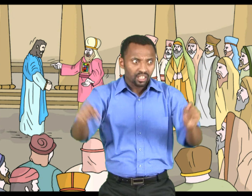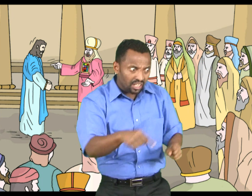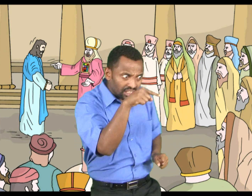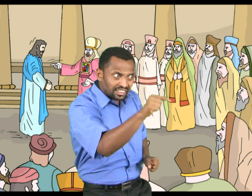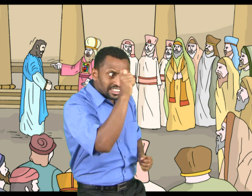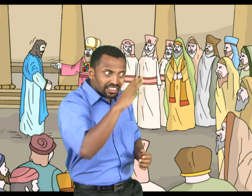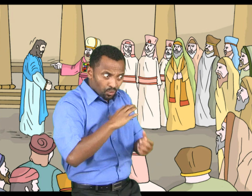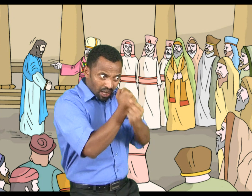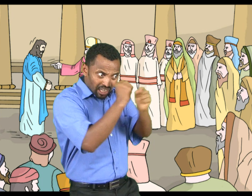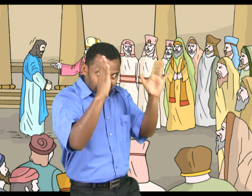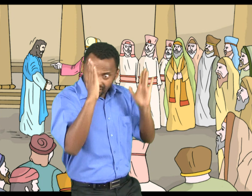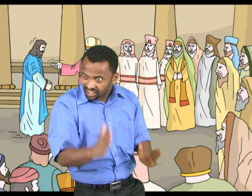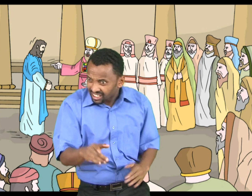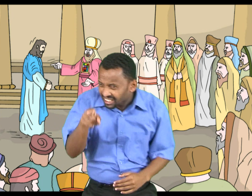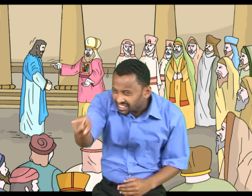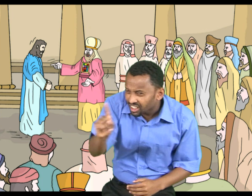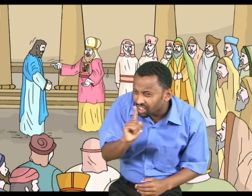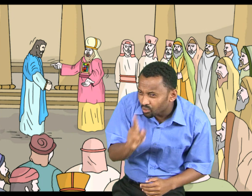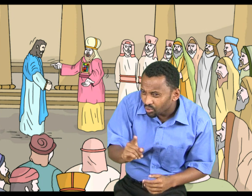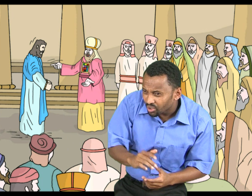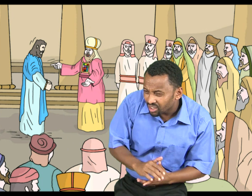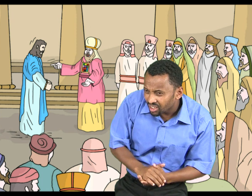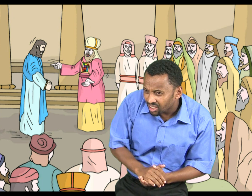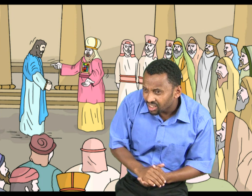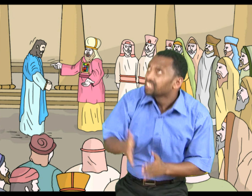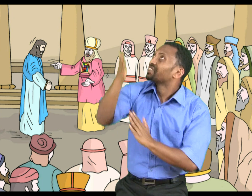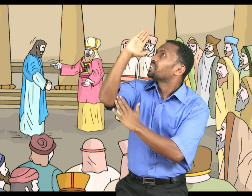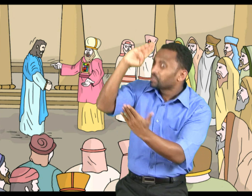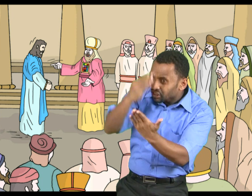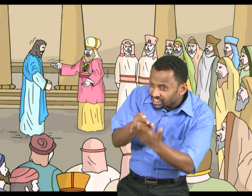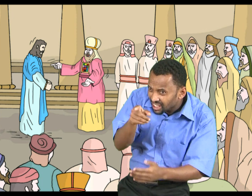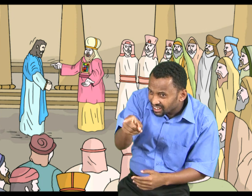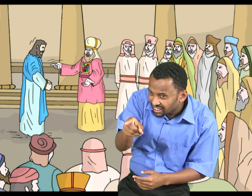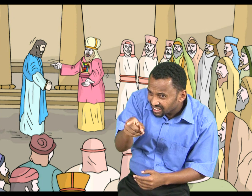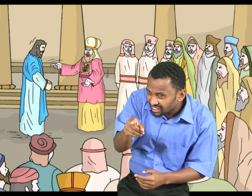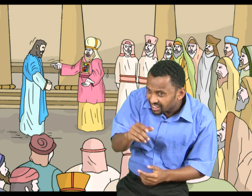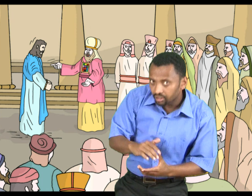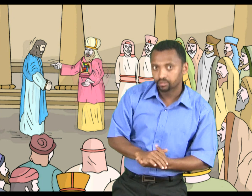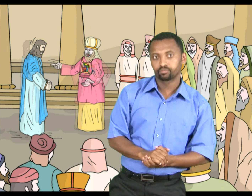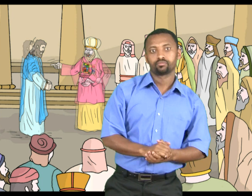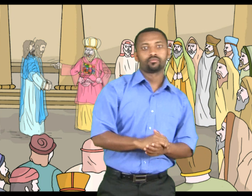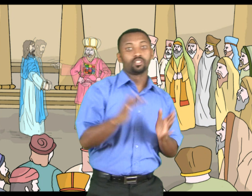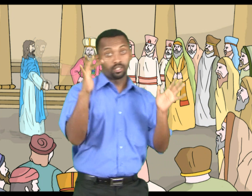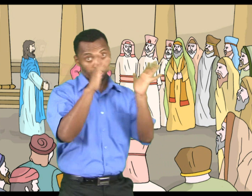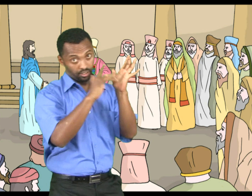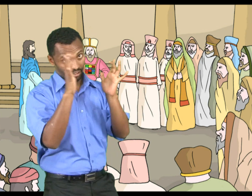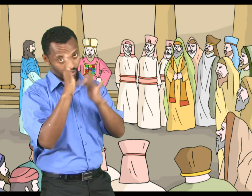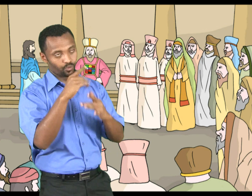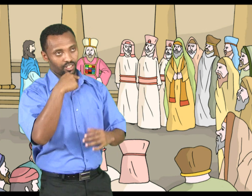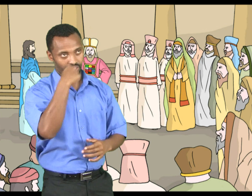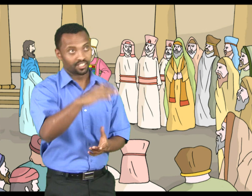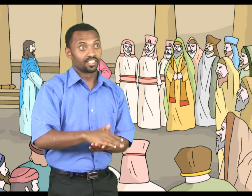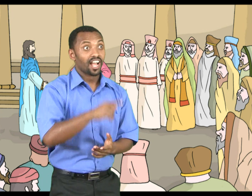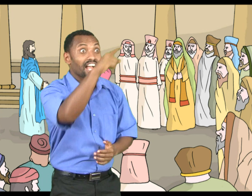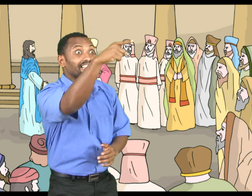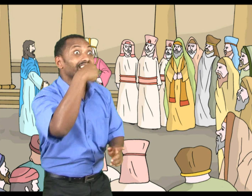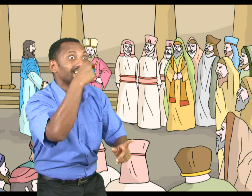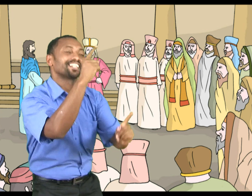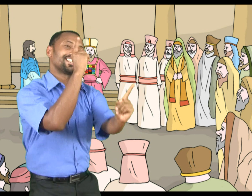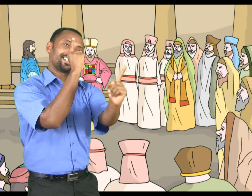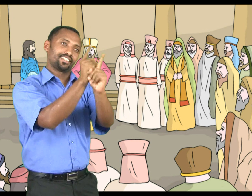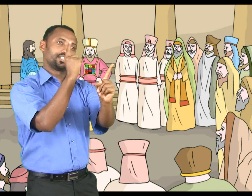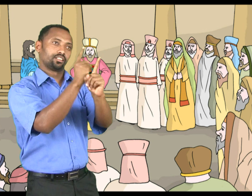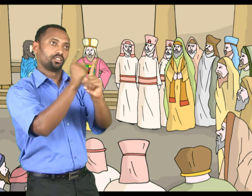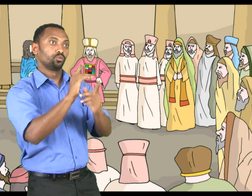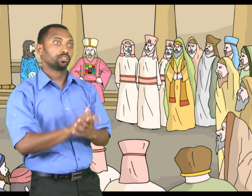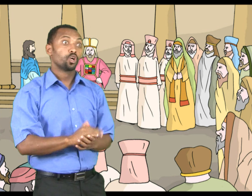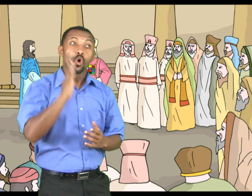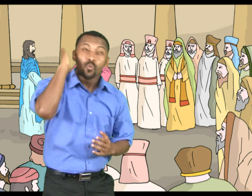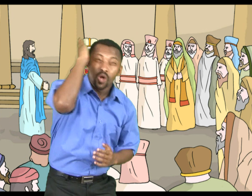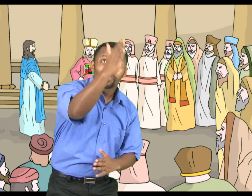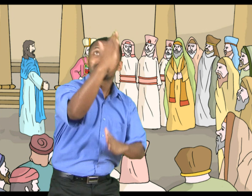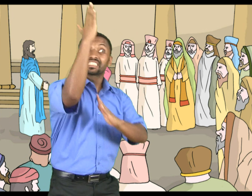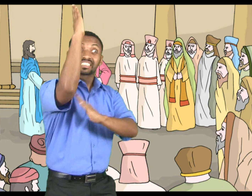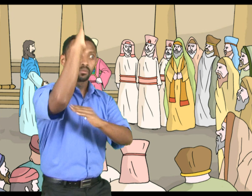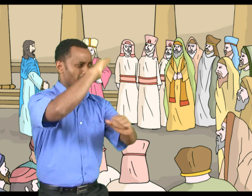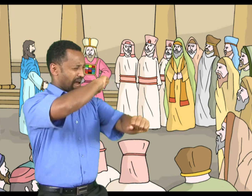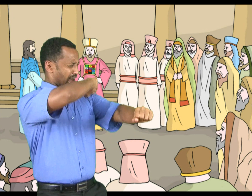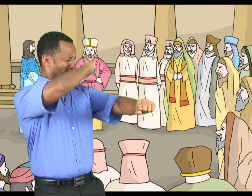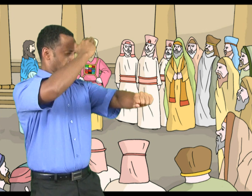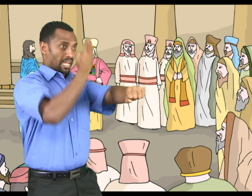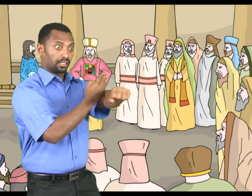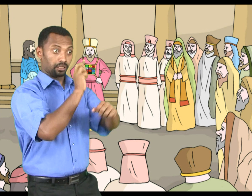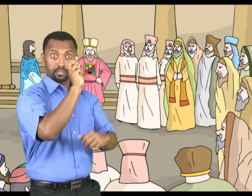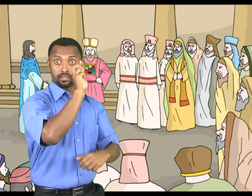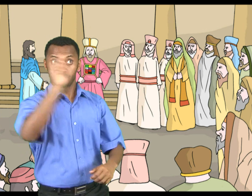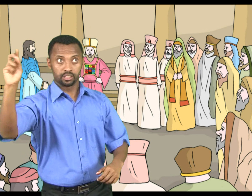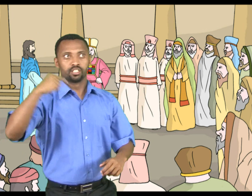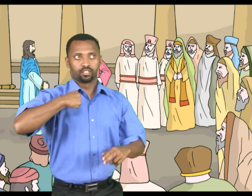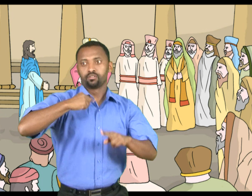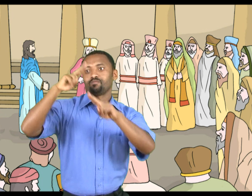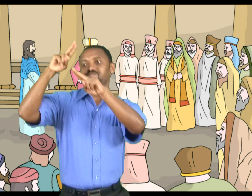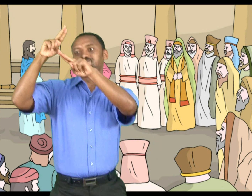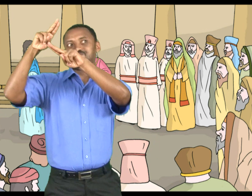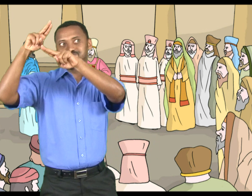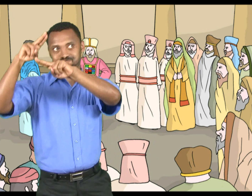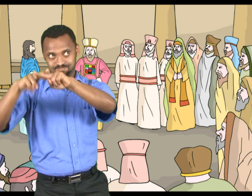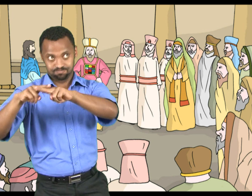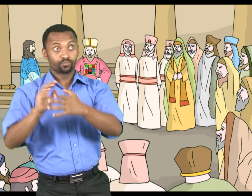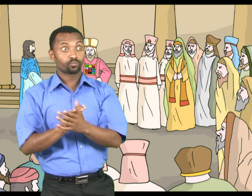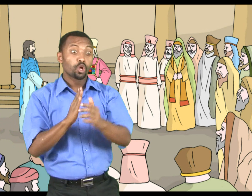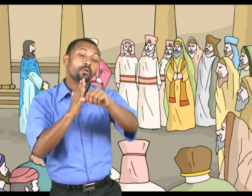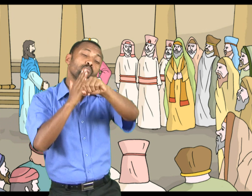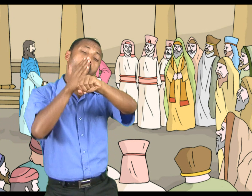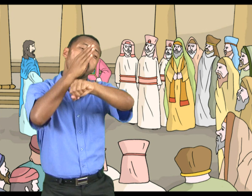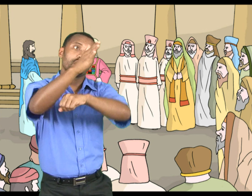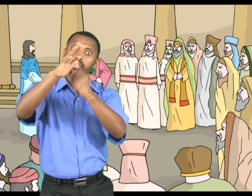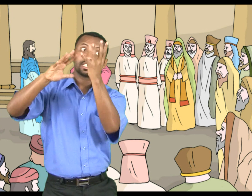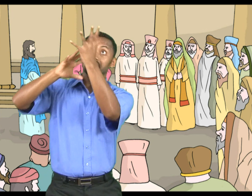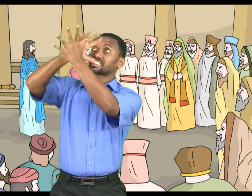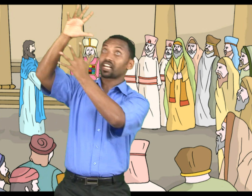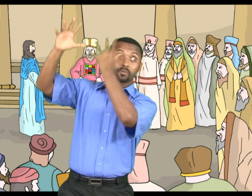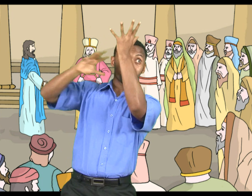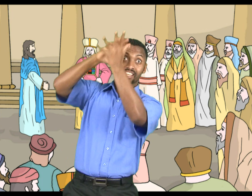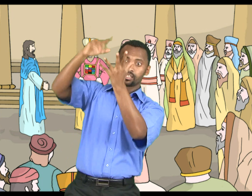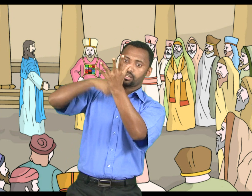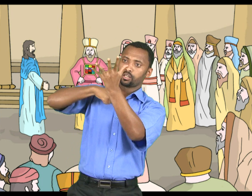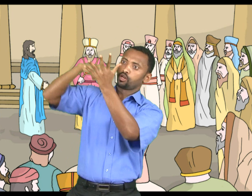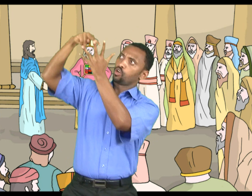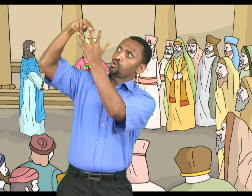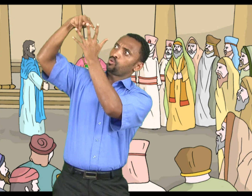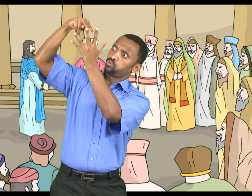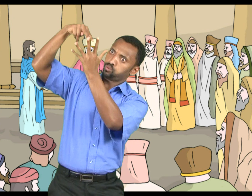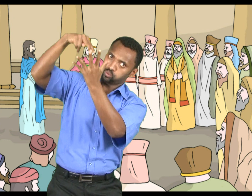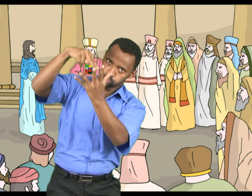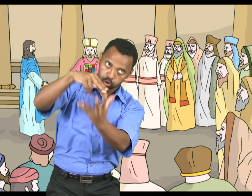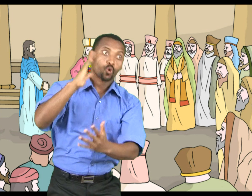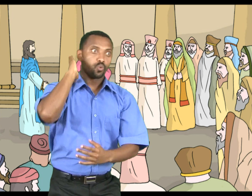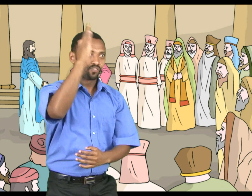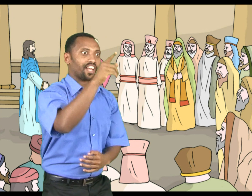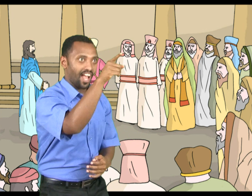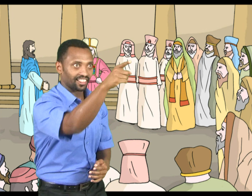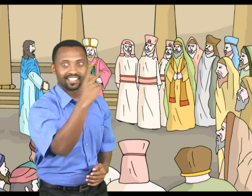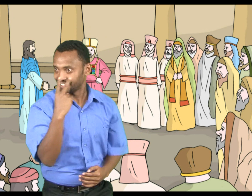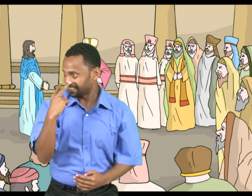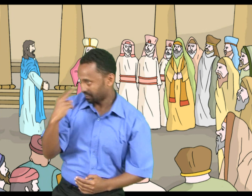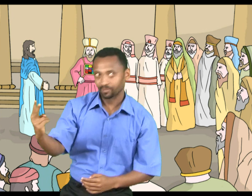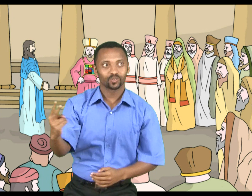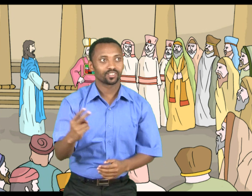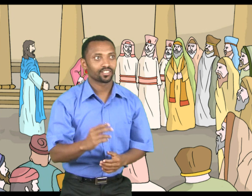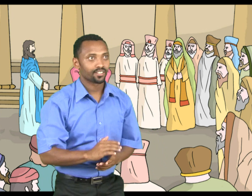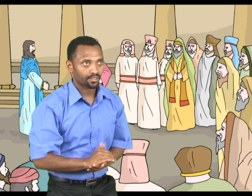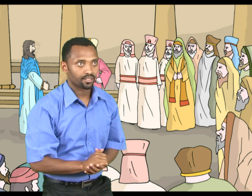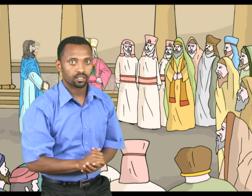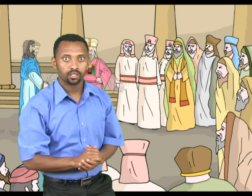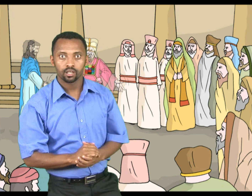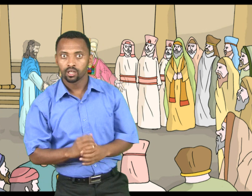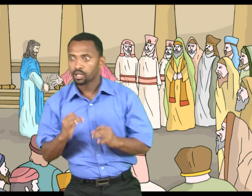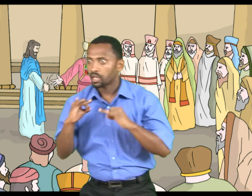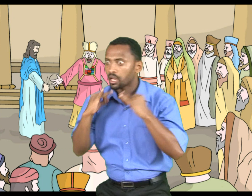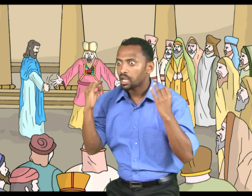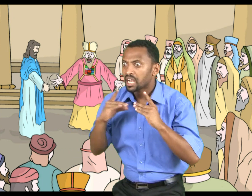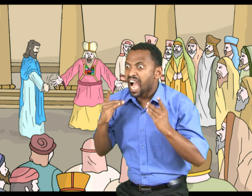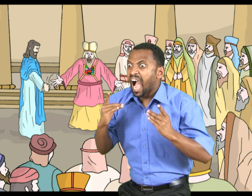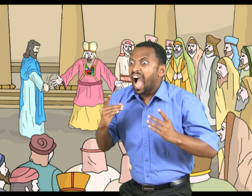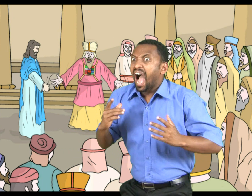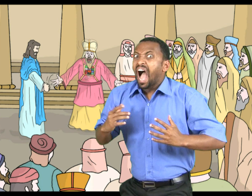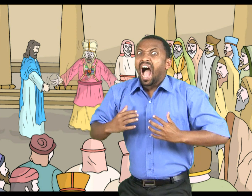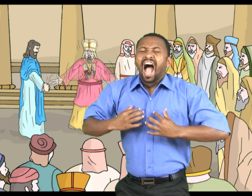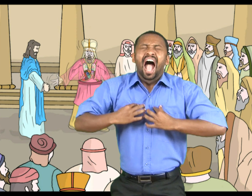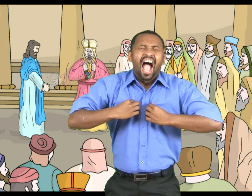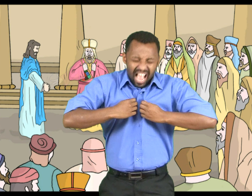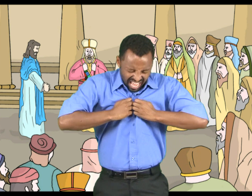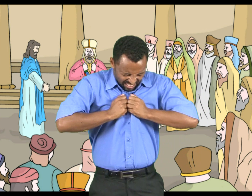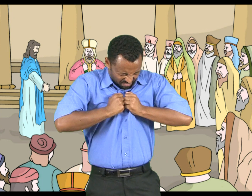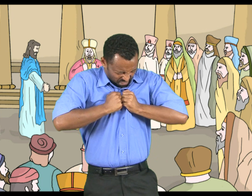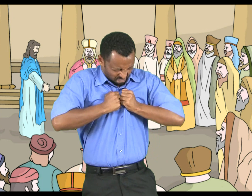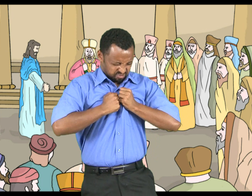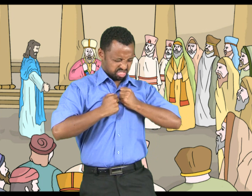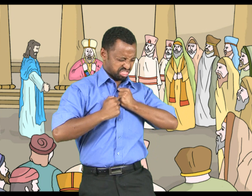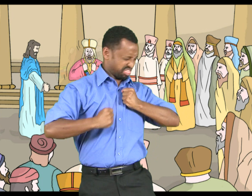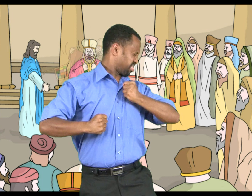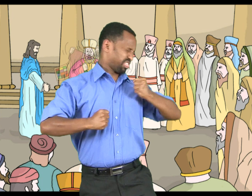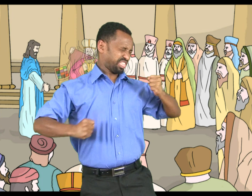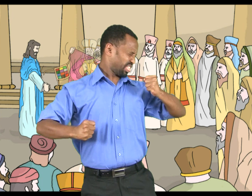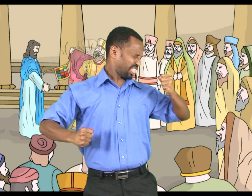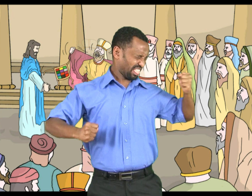“You have said it yourself,” Jesus answered. “But I say to all of you, from now on you will see the Son of Man sitting at the right hand of Power and coming on the clouds of heaven.”